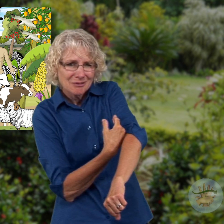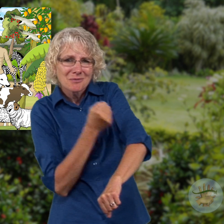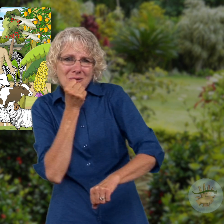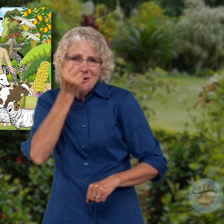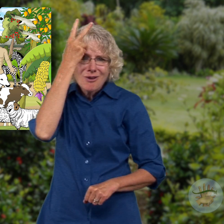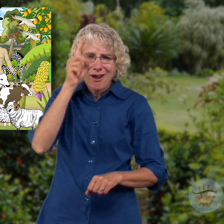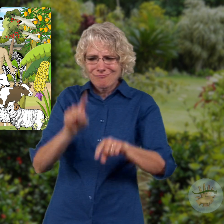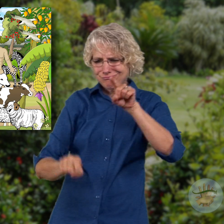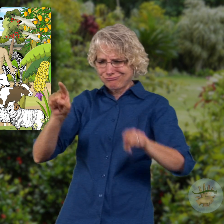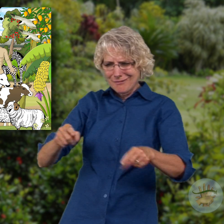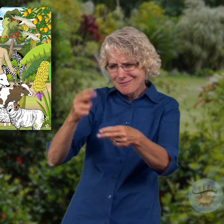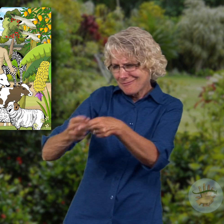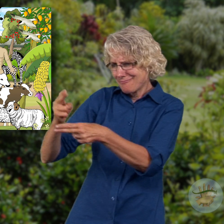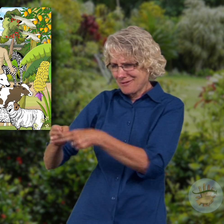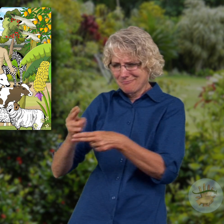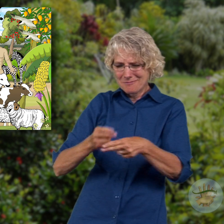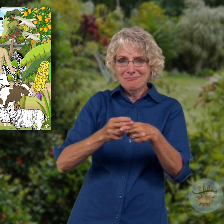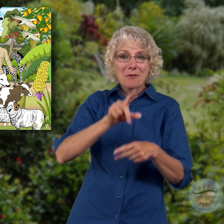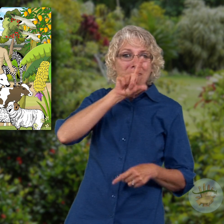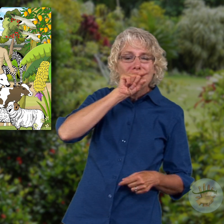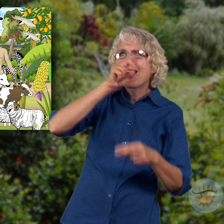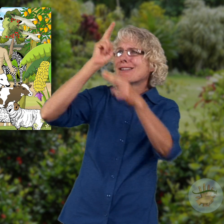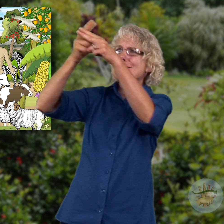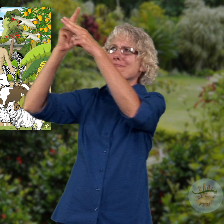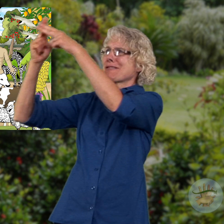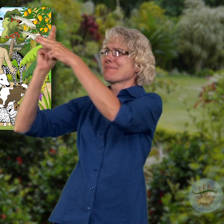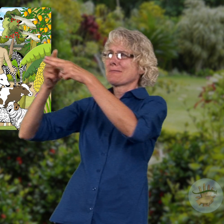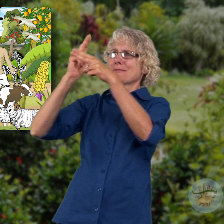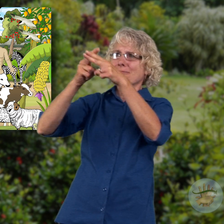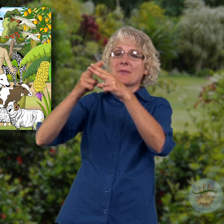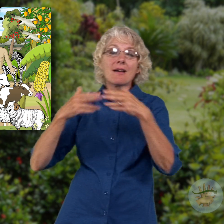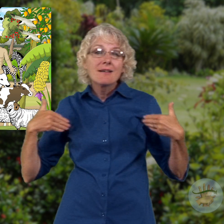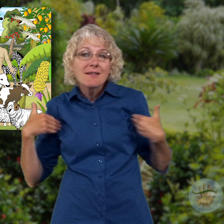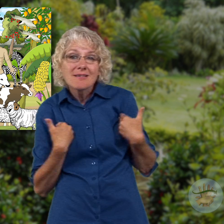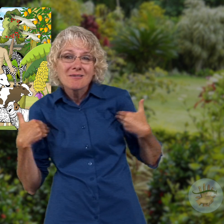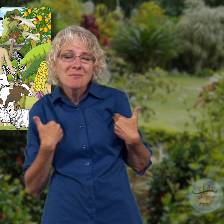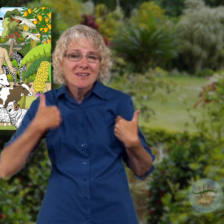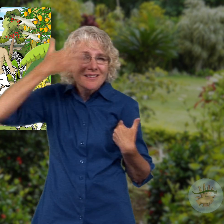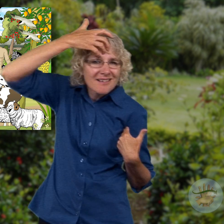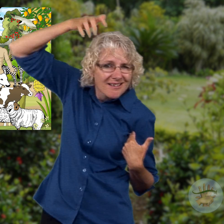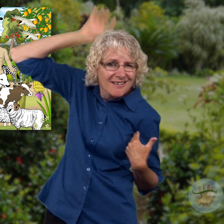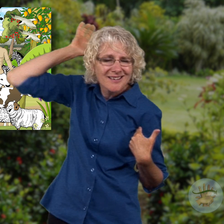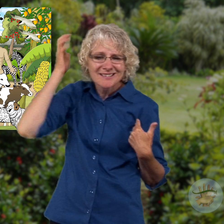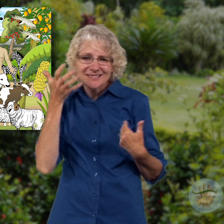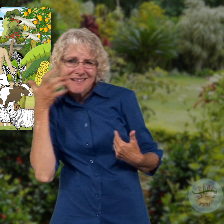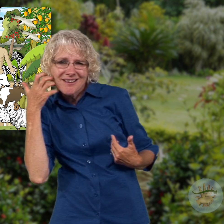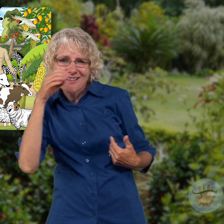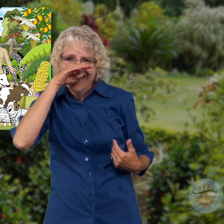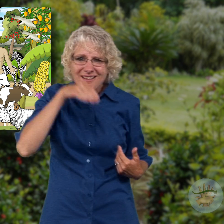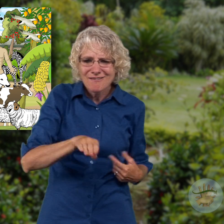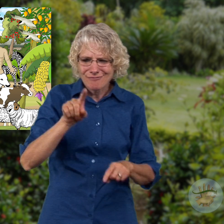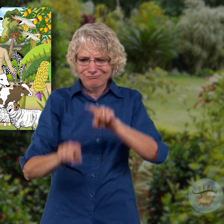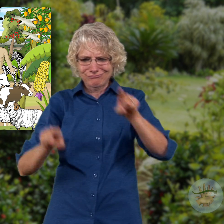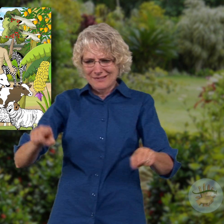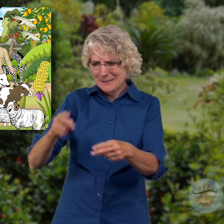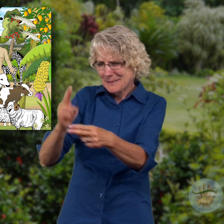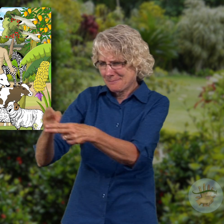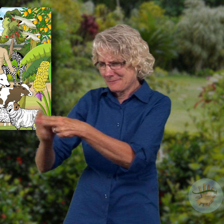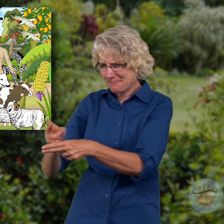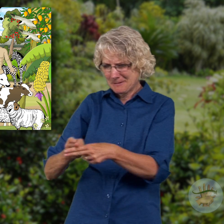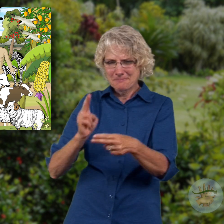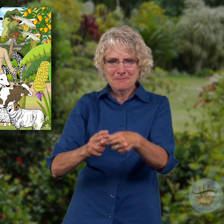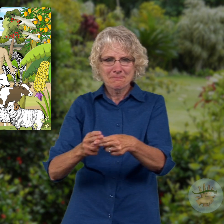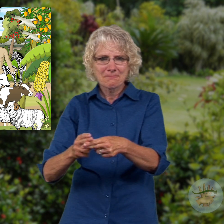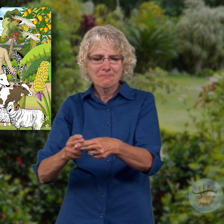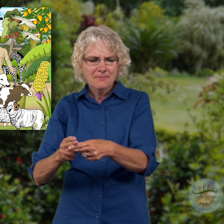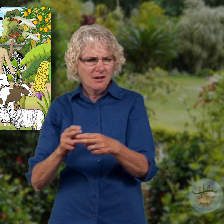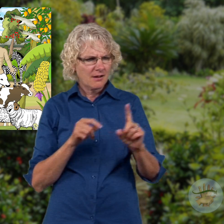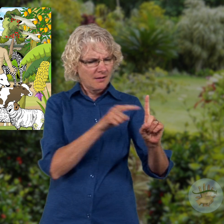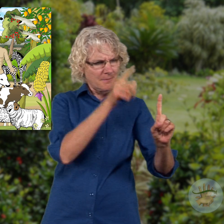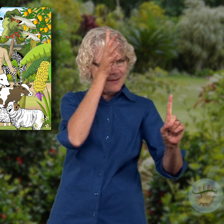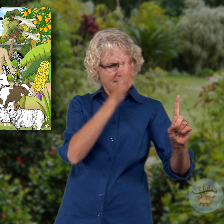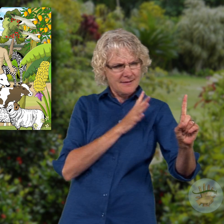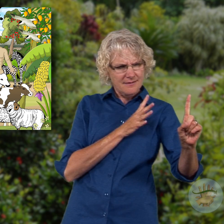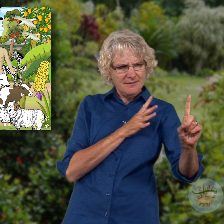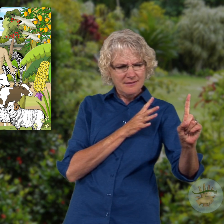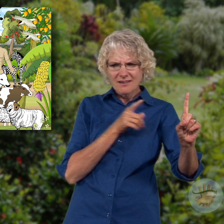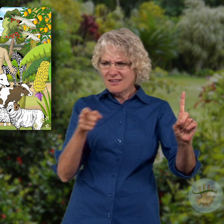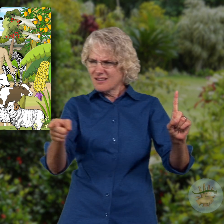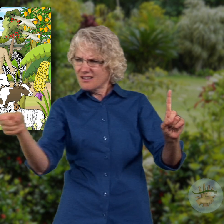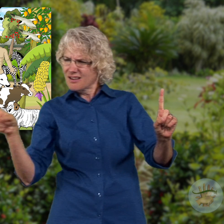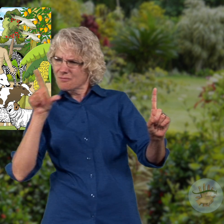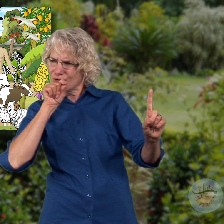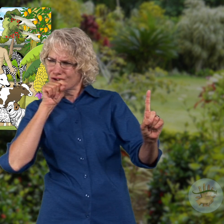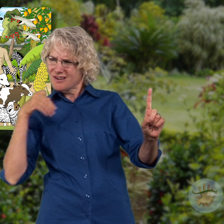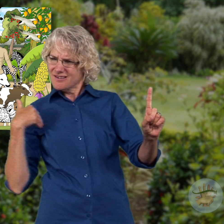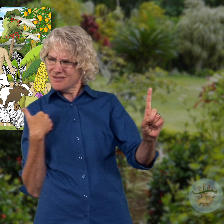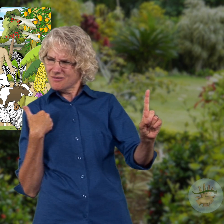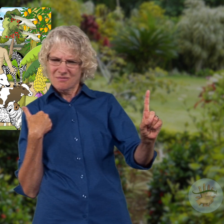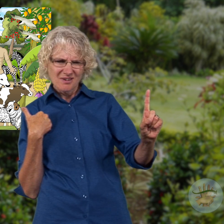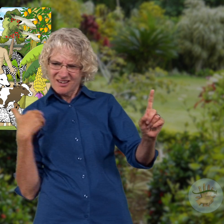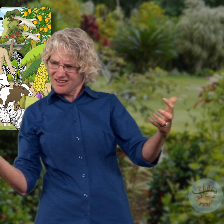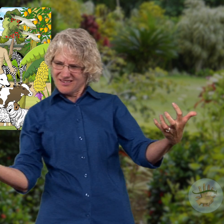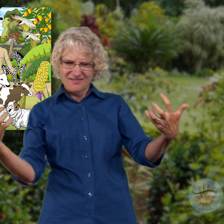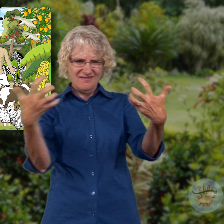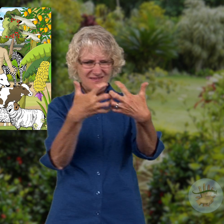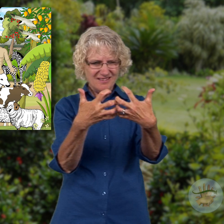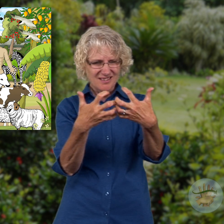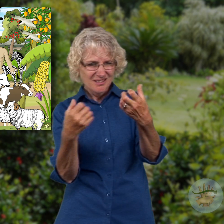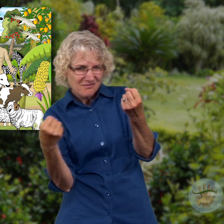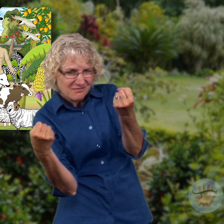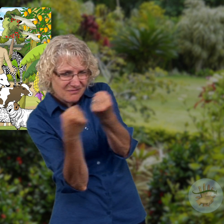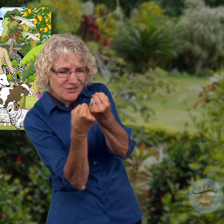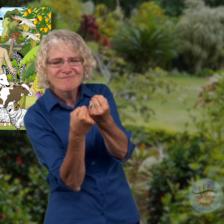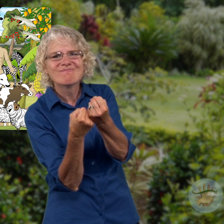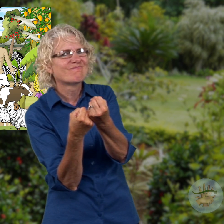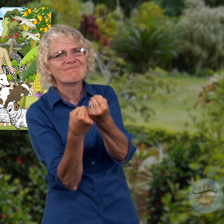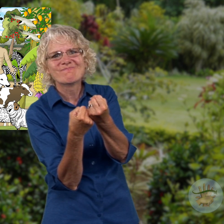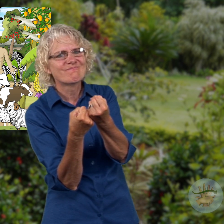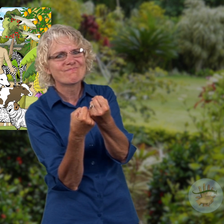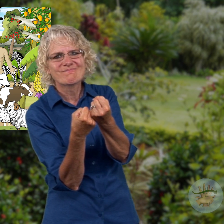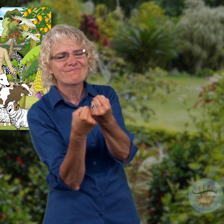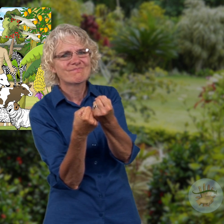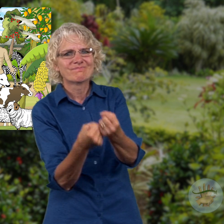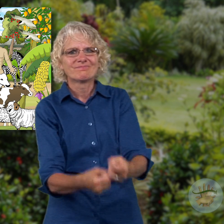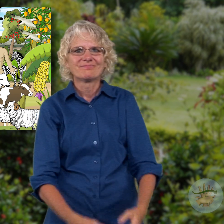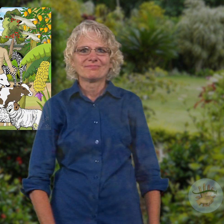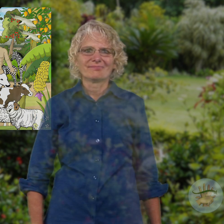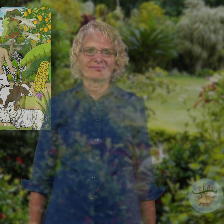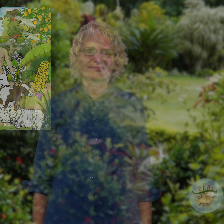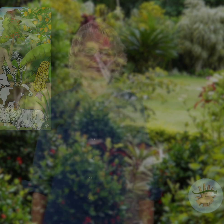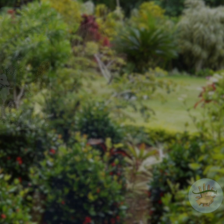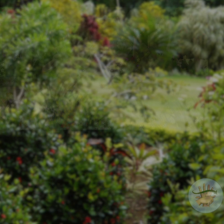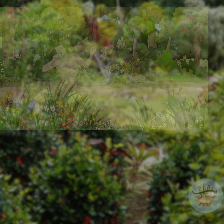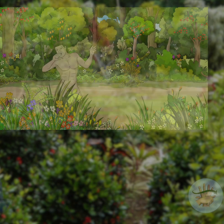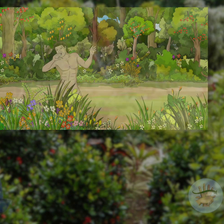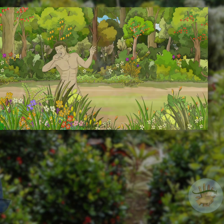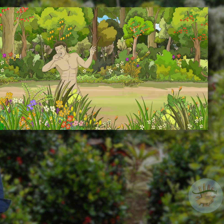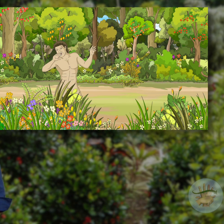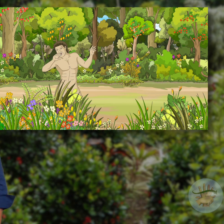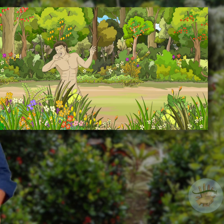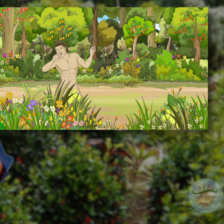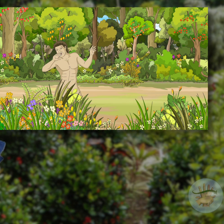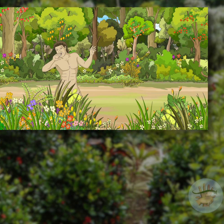And whatever the man called each living creature, that was its name. The man gave names to all the livestock, to the birds of the air, and to every beast of the field.